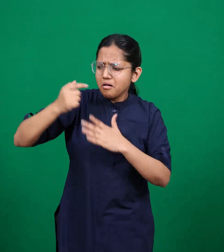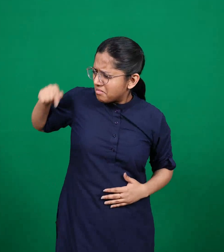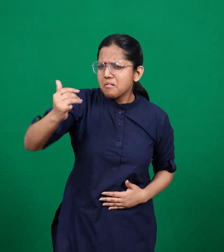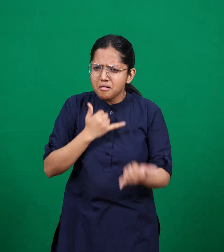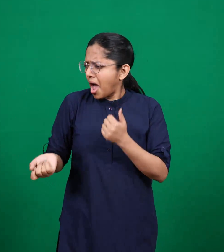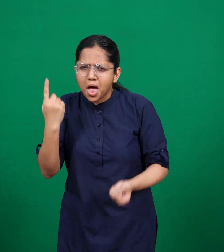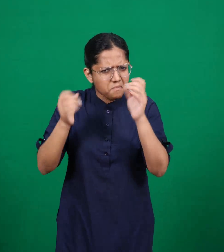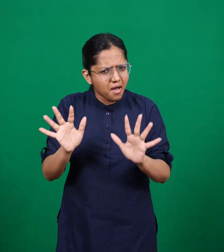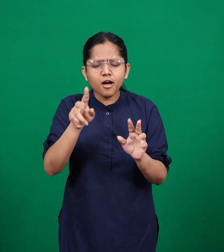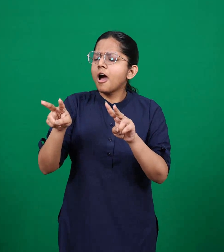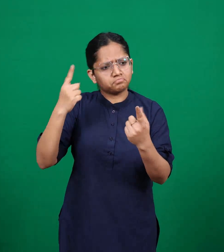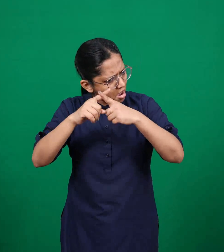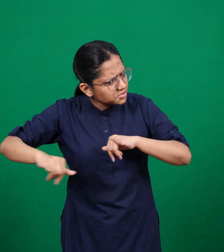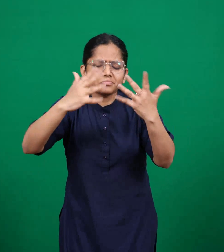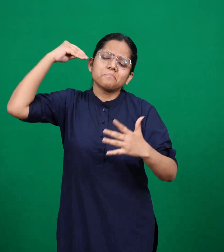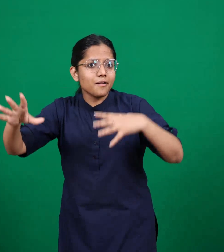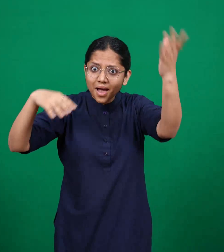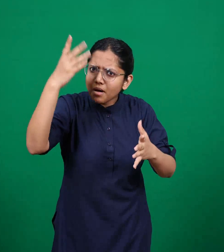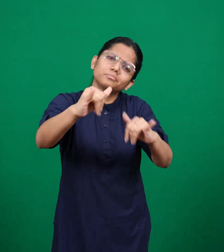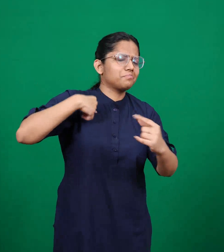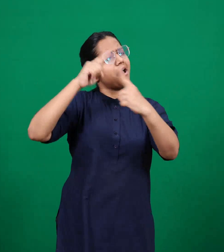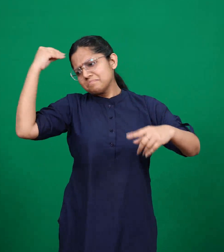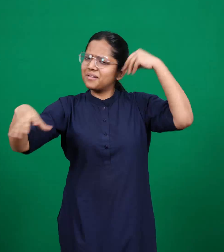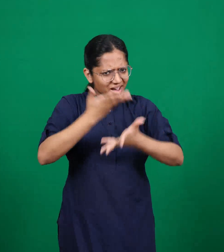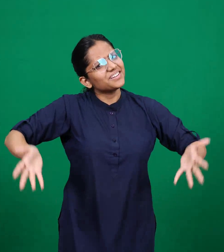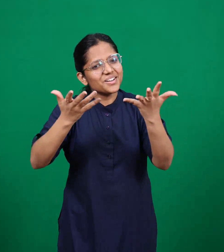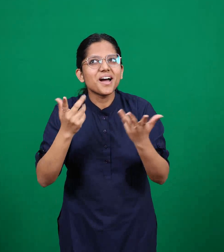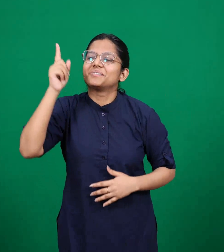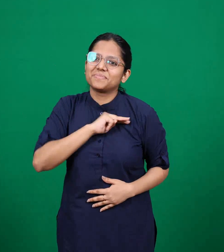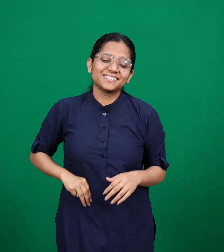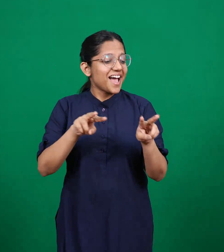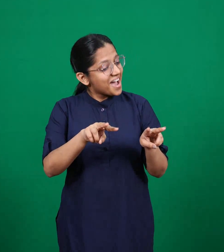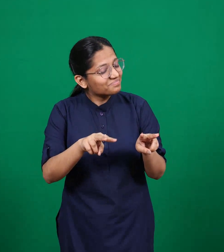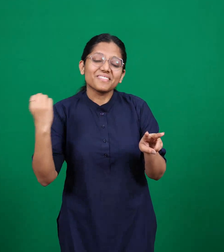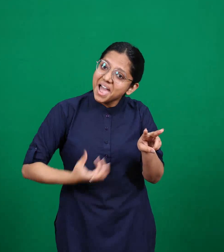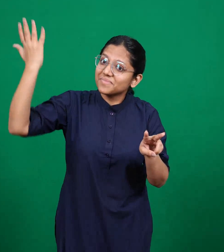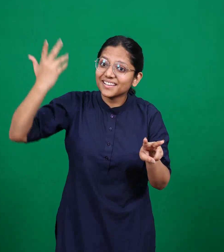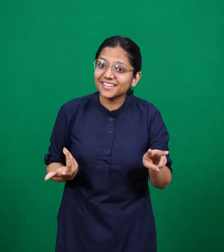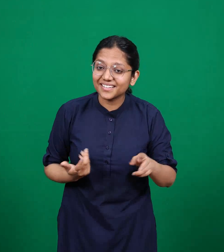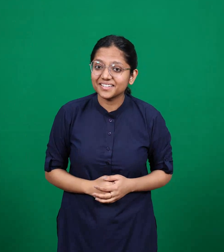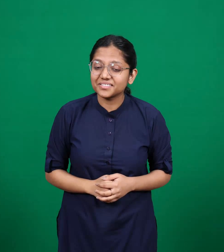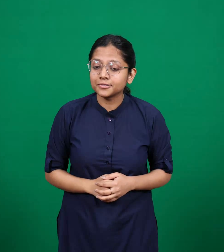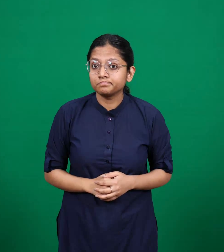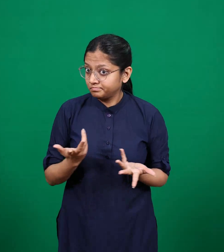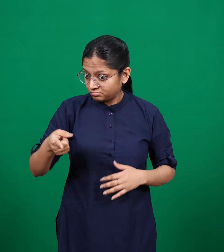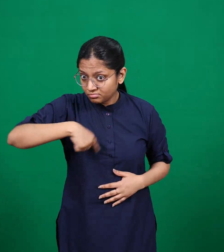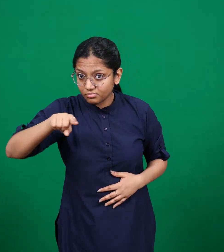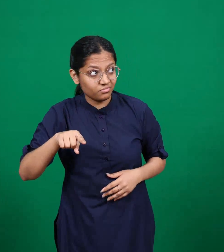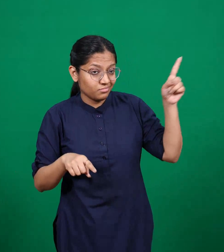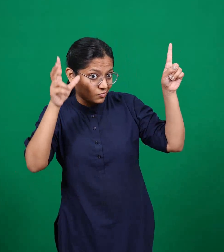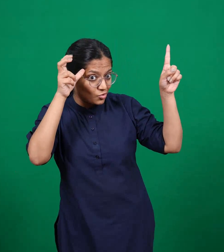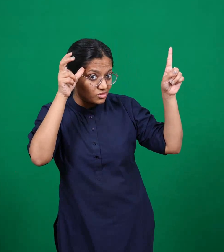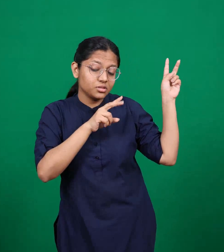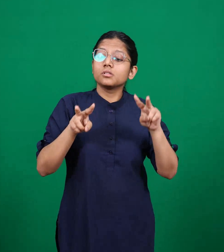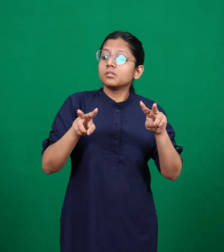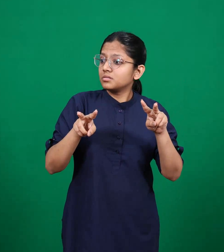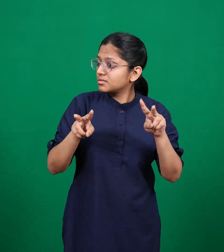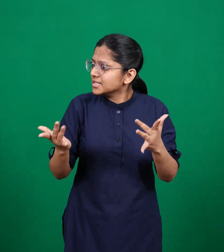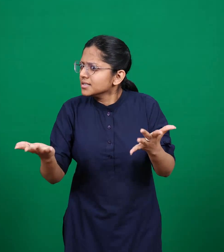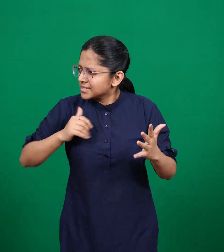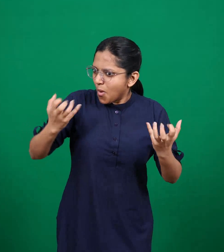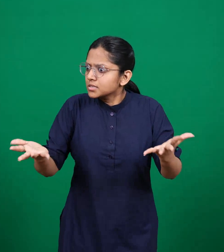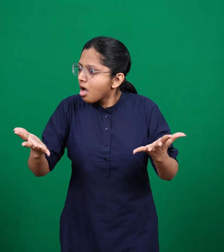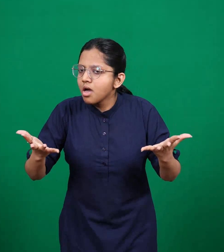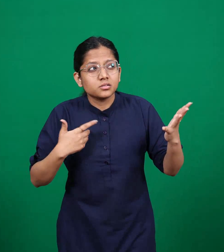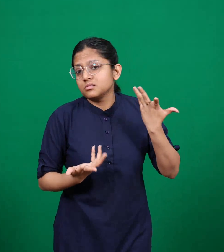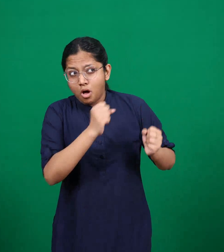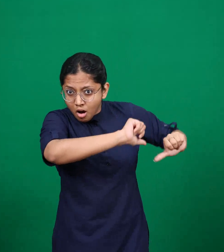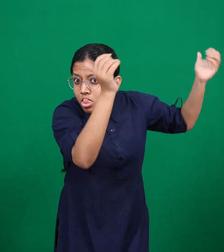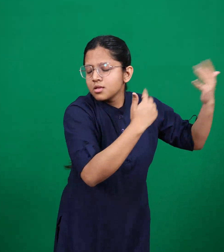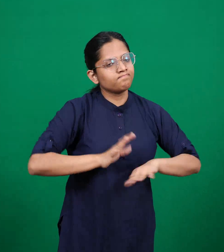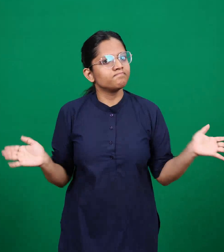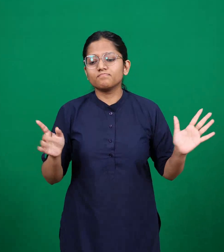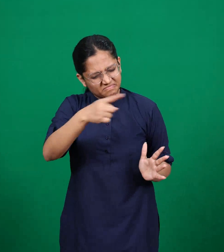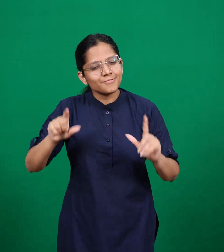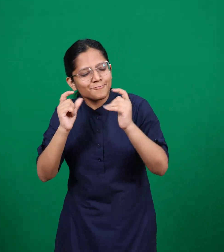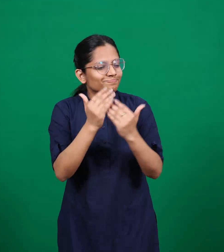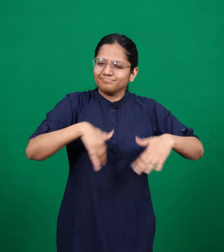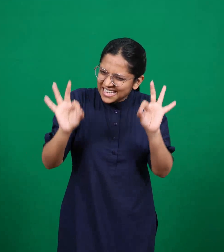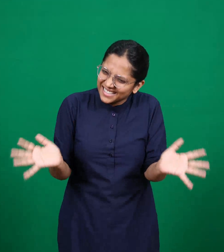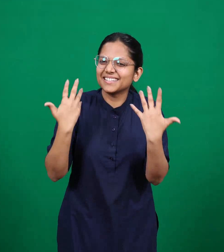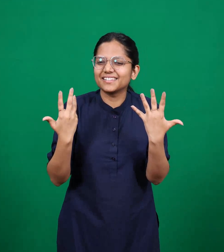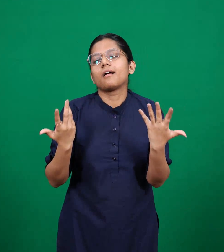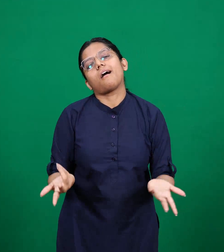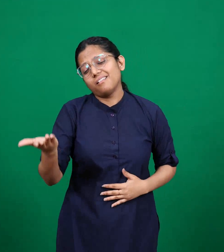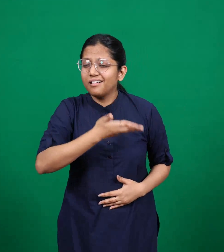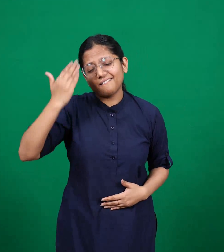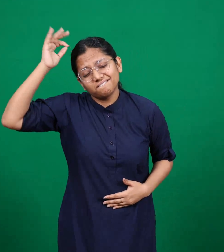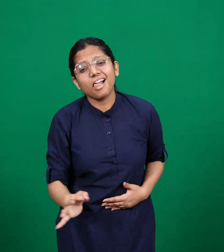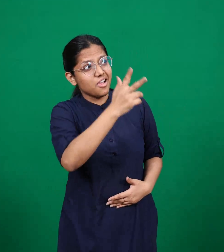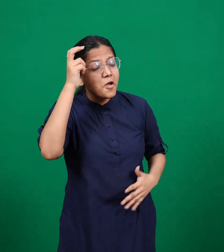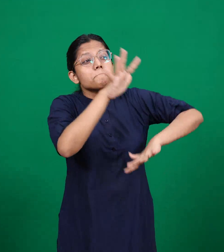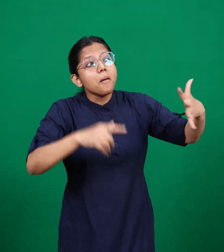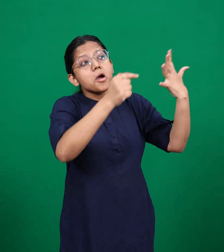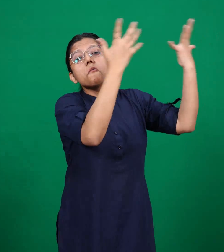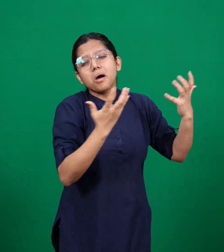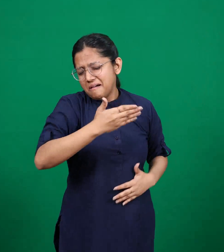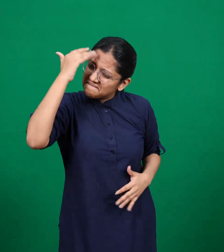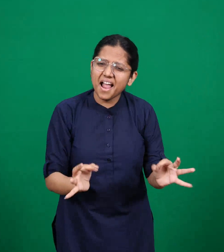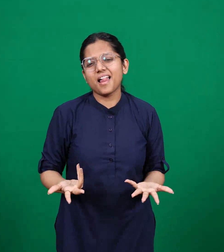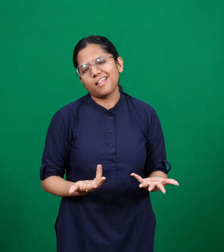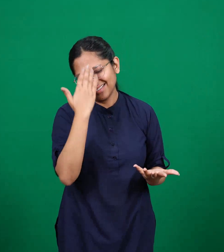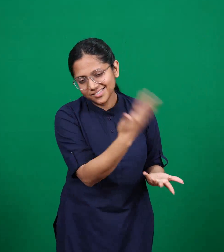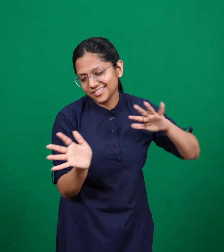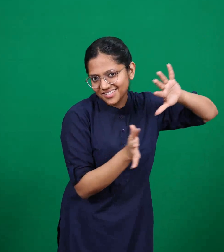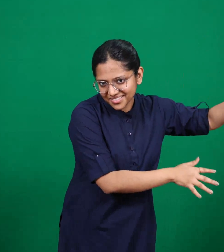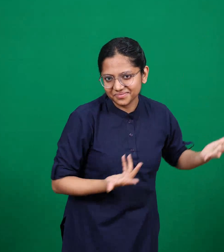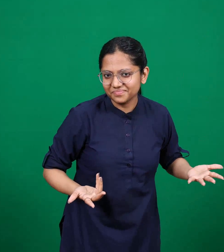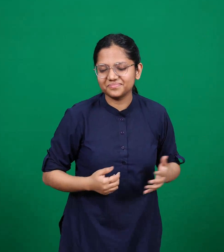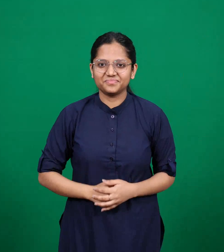And if I have forgiven anything, I have forgiven it in the presence of Christ for your sake, in order that Satan should not outwit us.